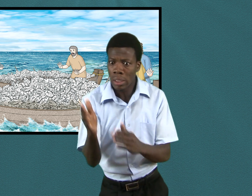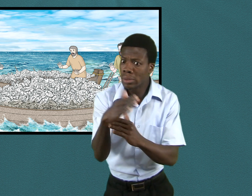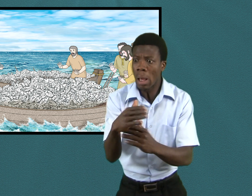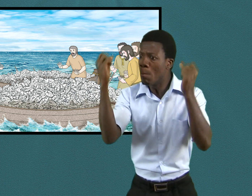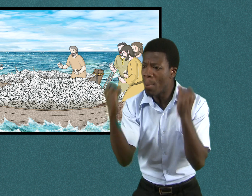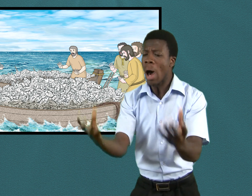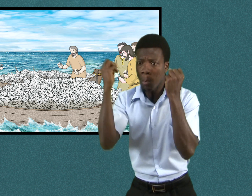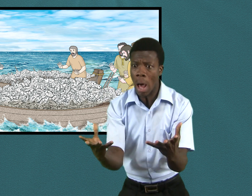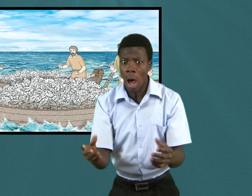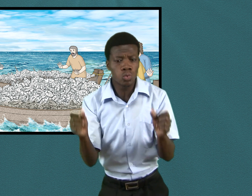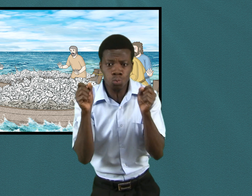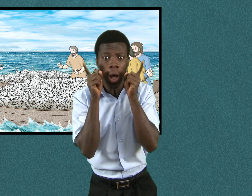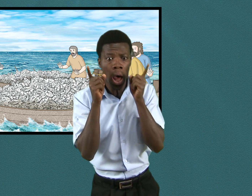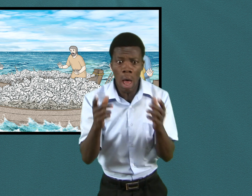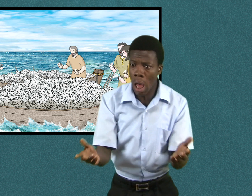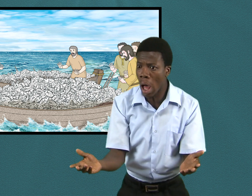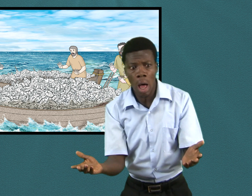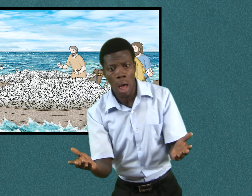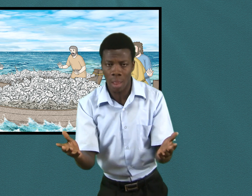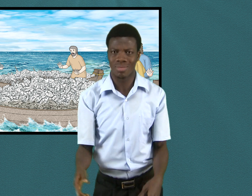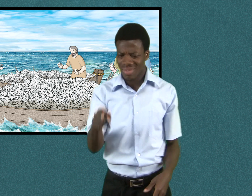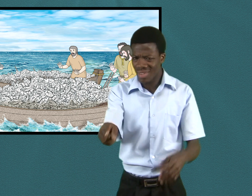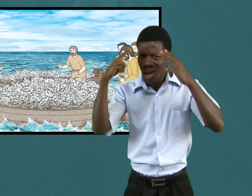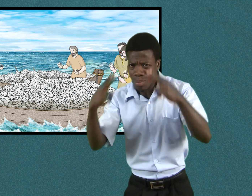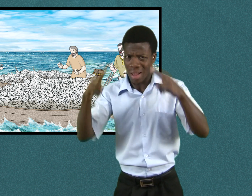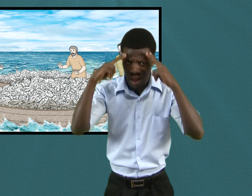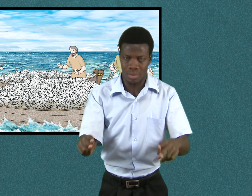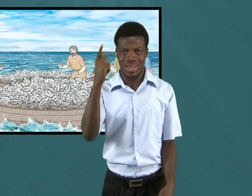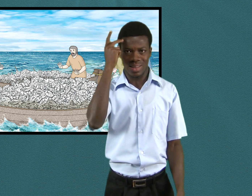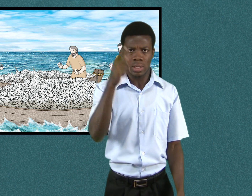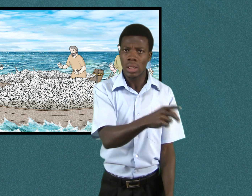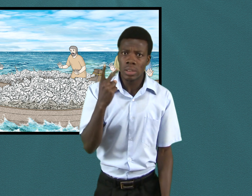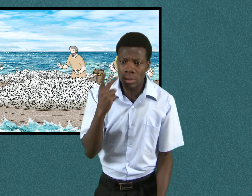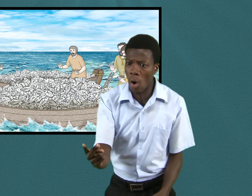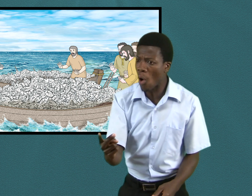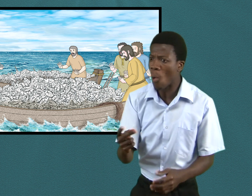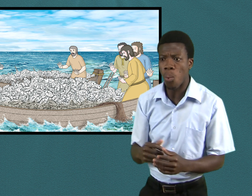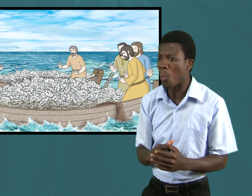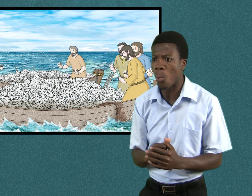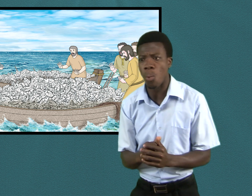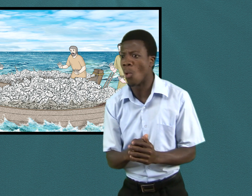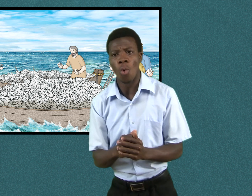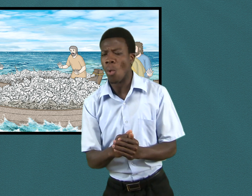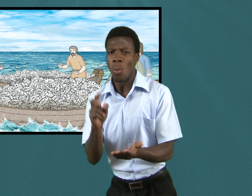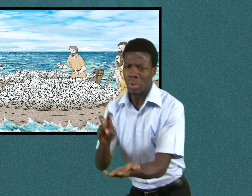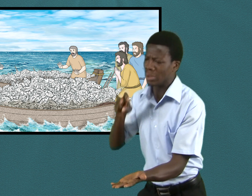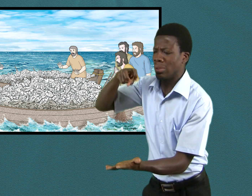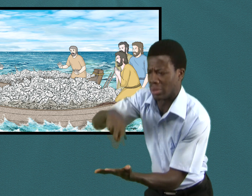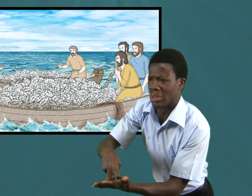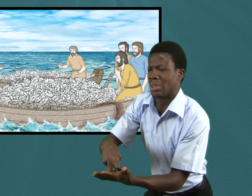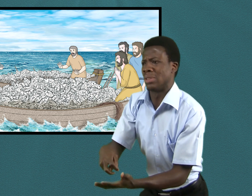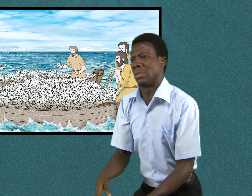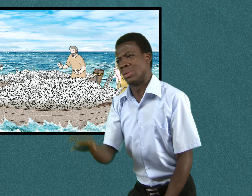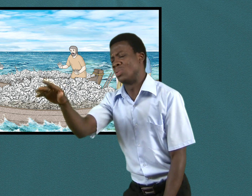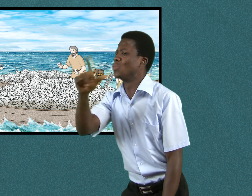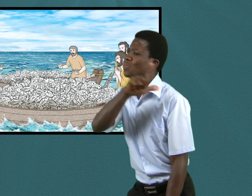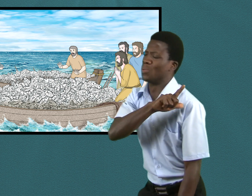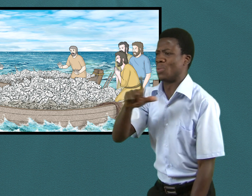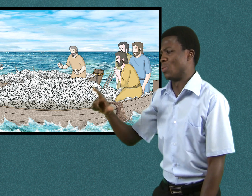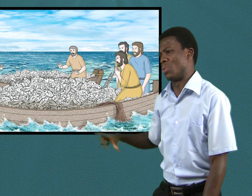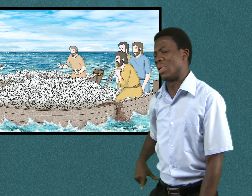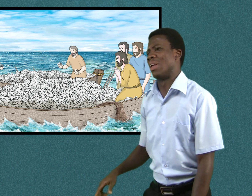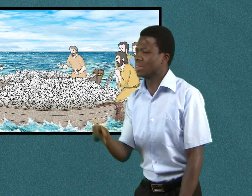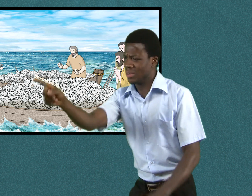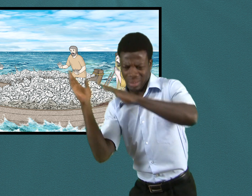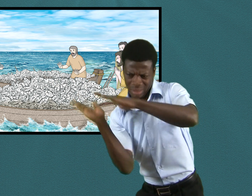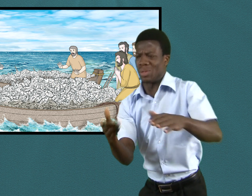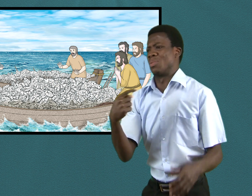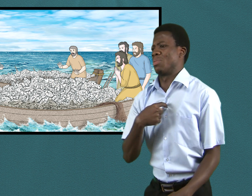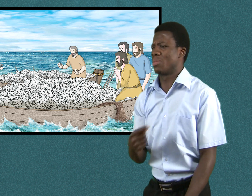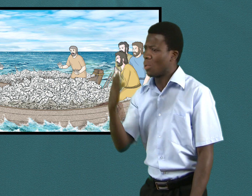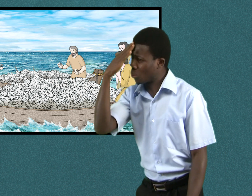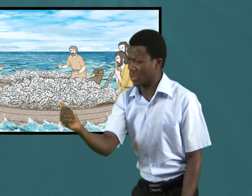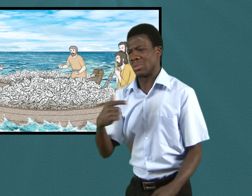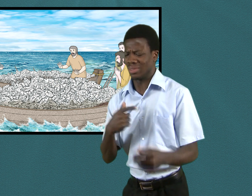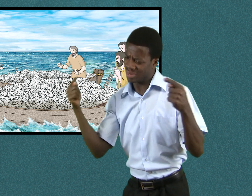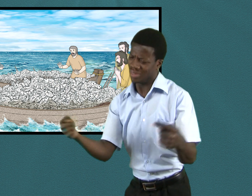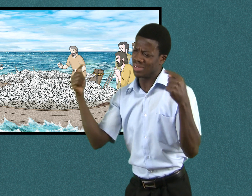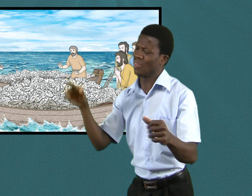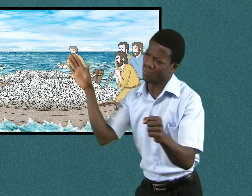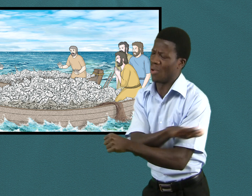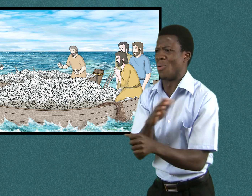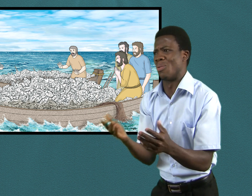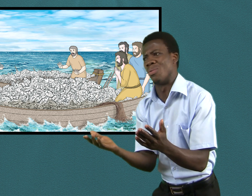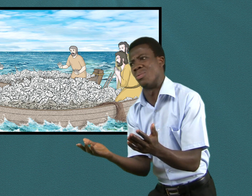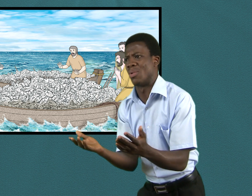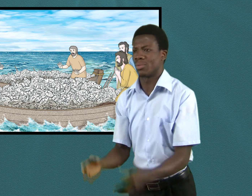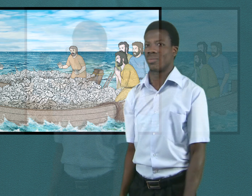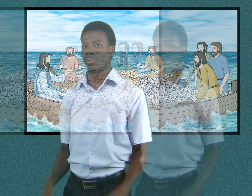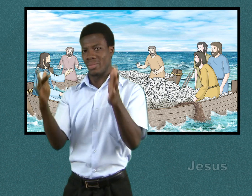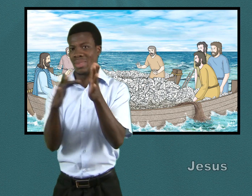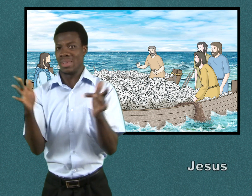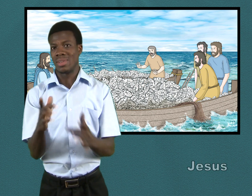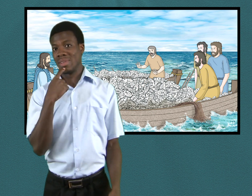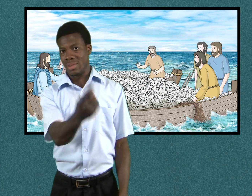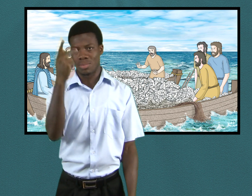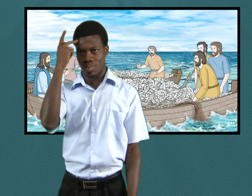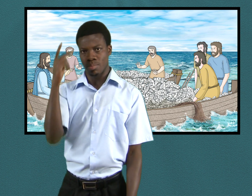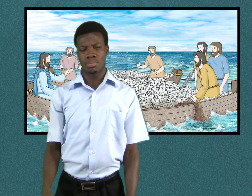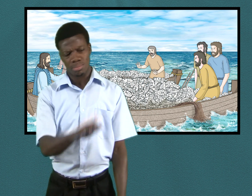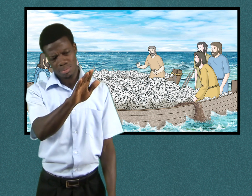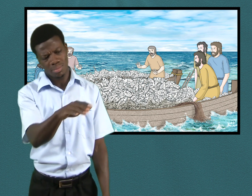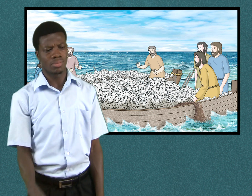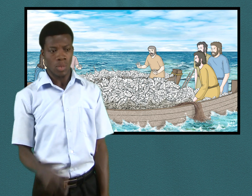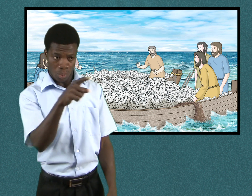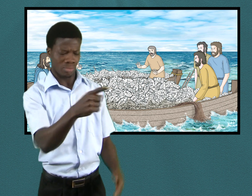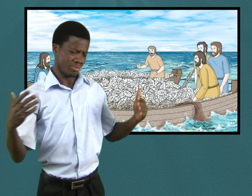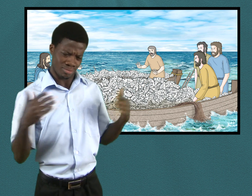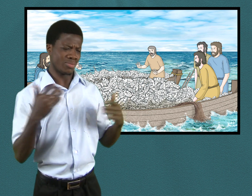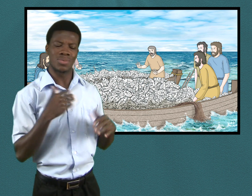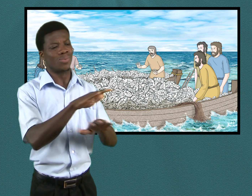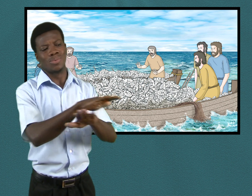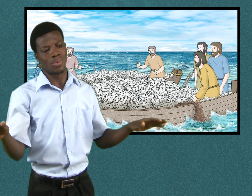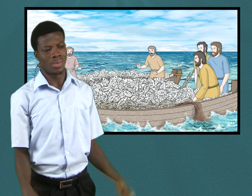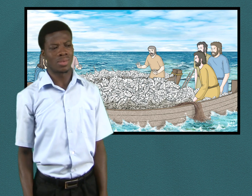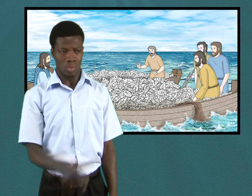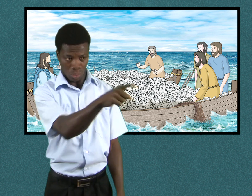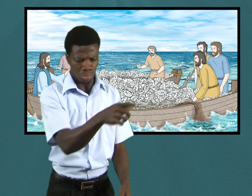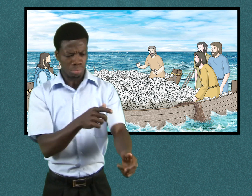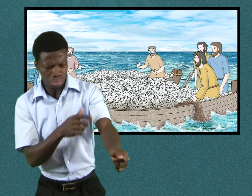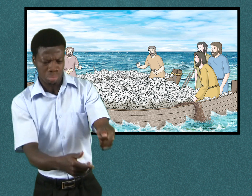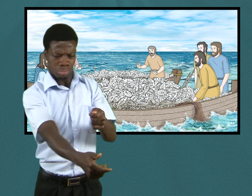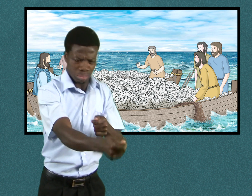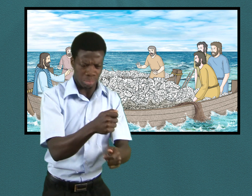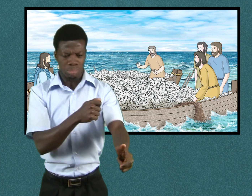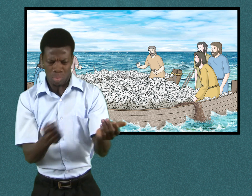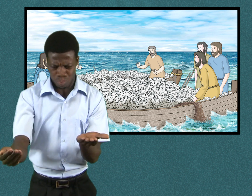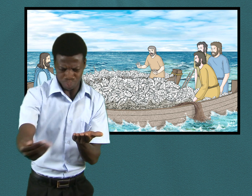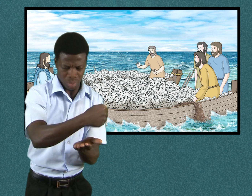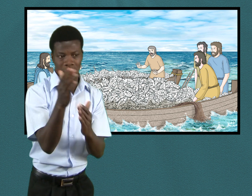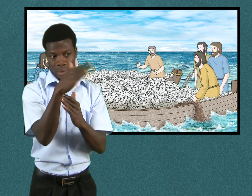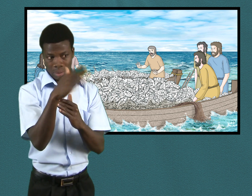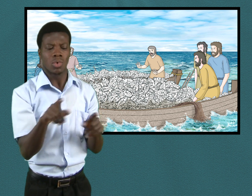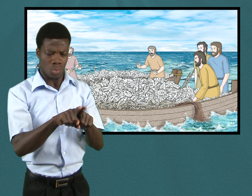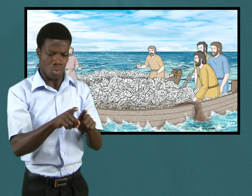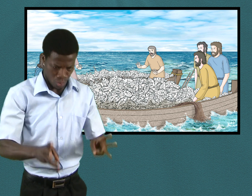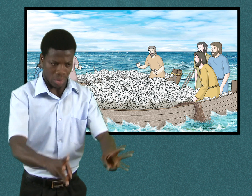For he and his companions were astonished at the catch of fish they had taken, and so were his partners James and John, the sons of Zebedee.